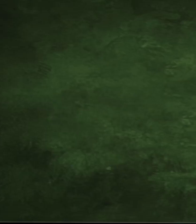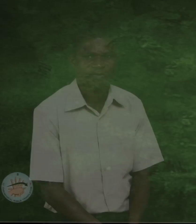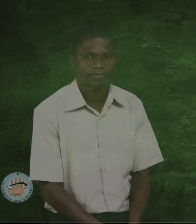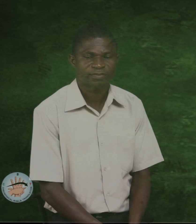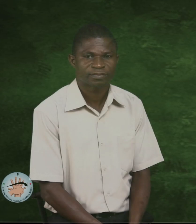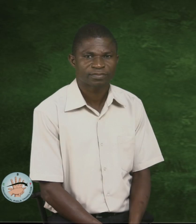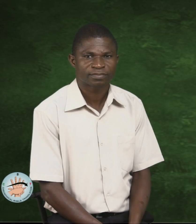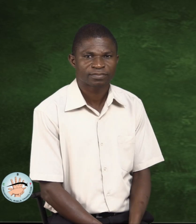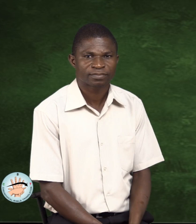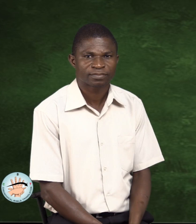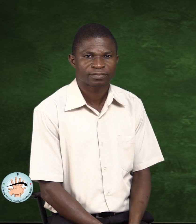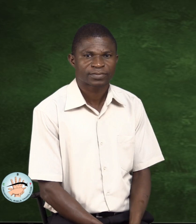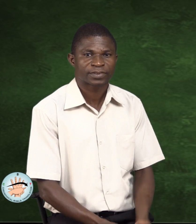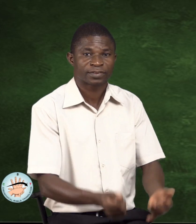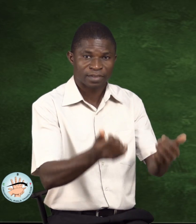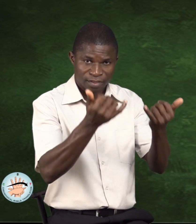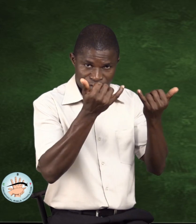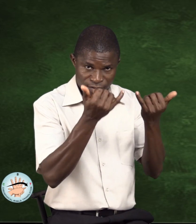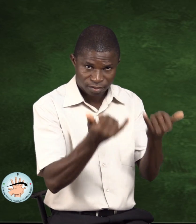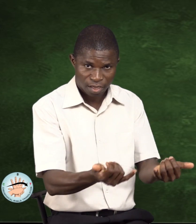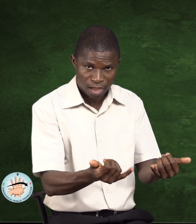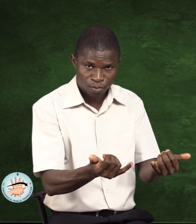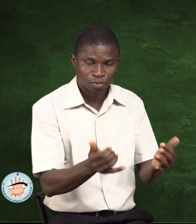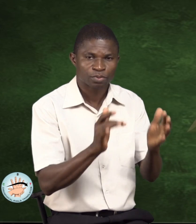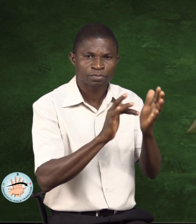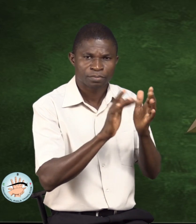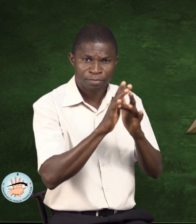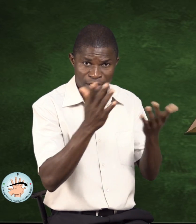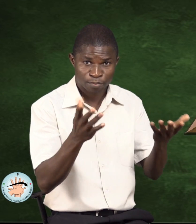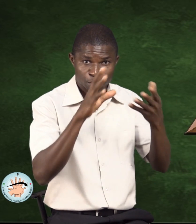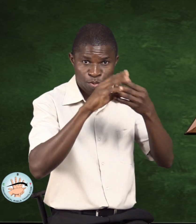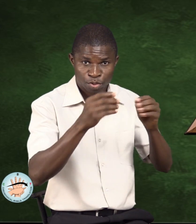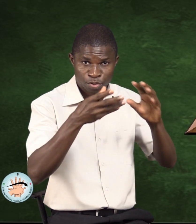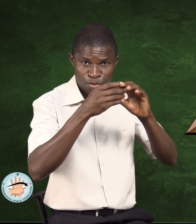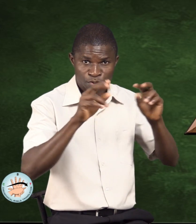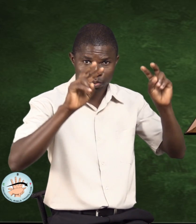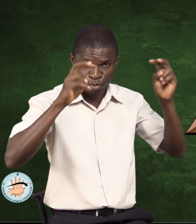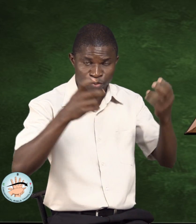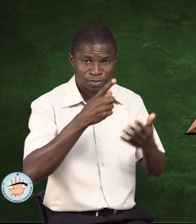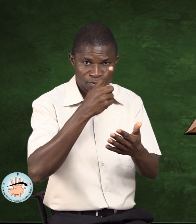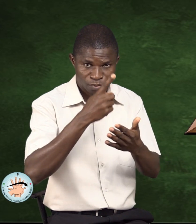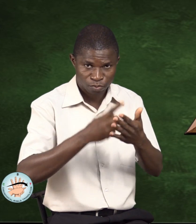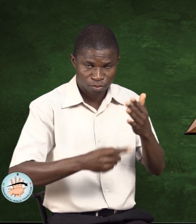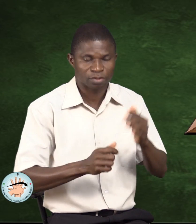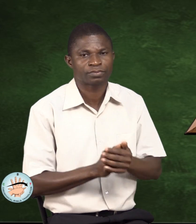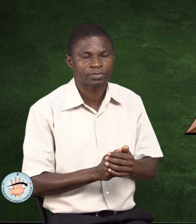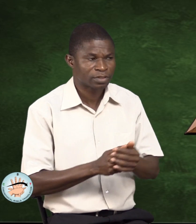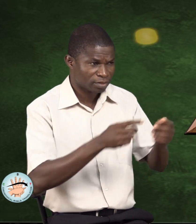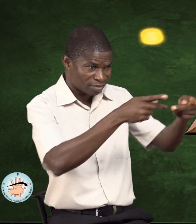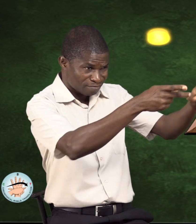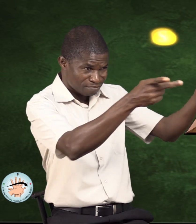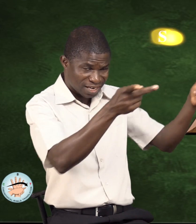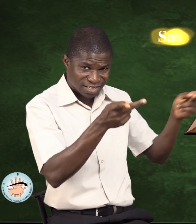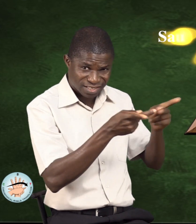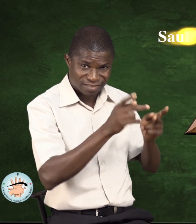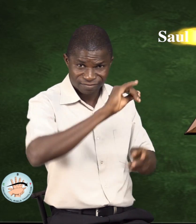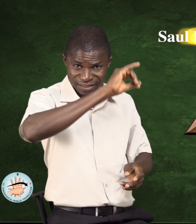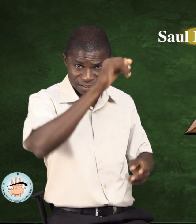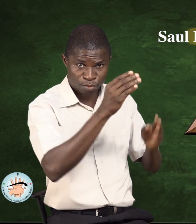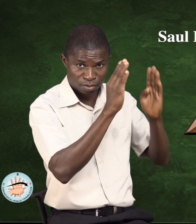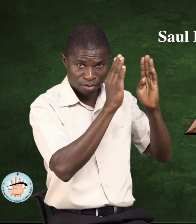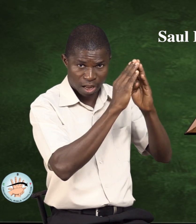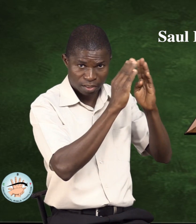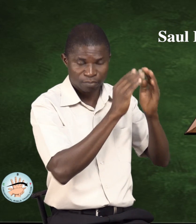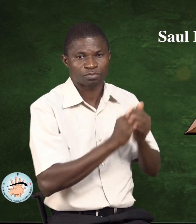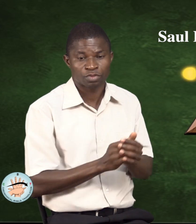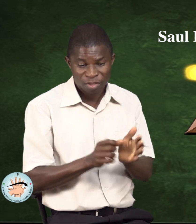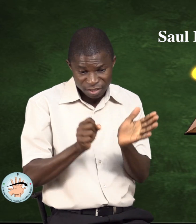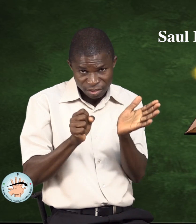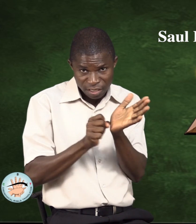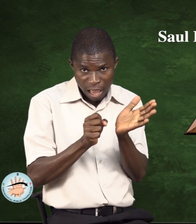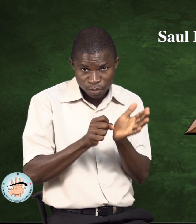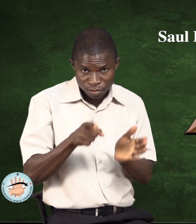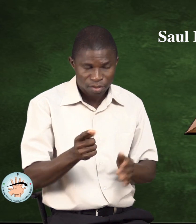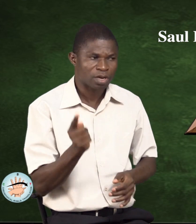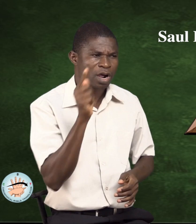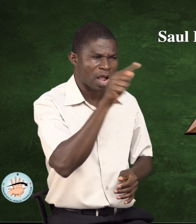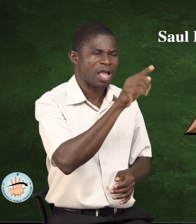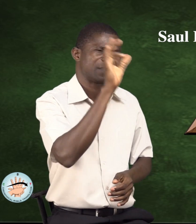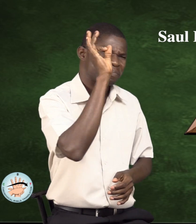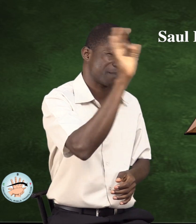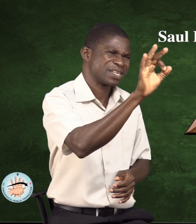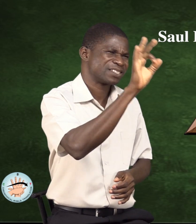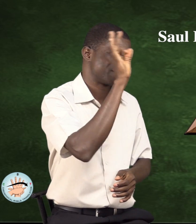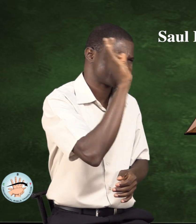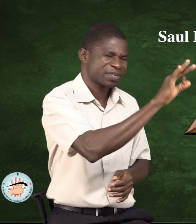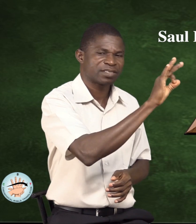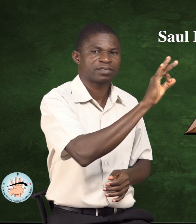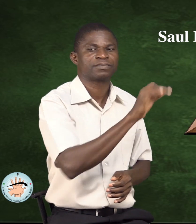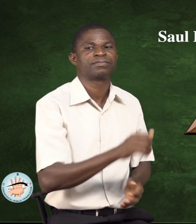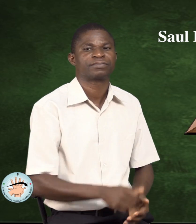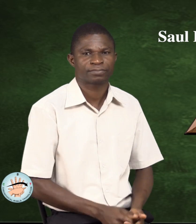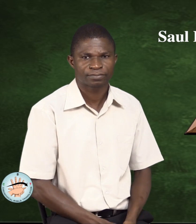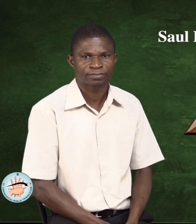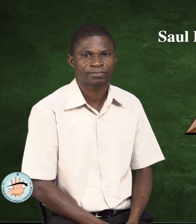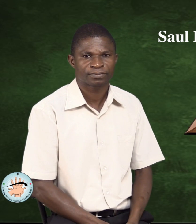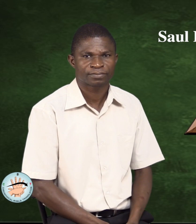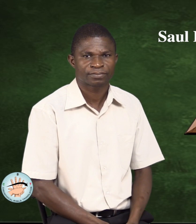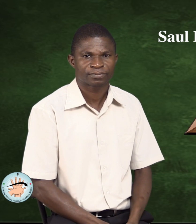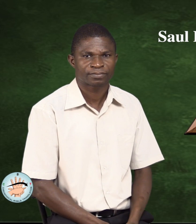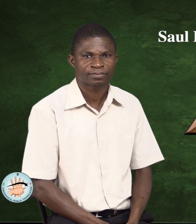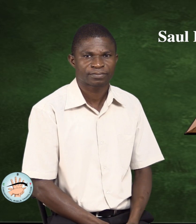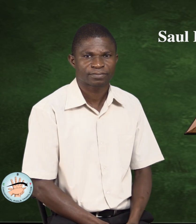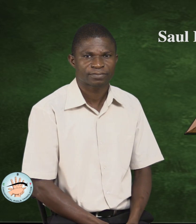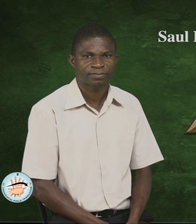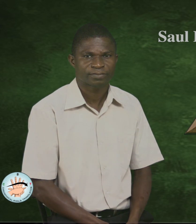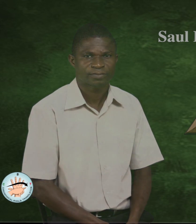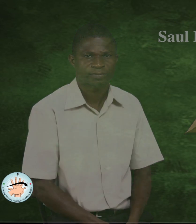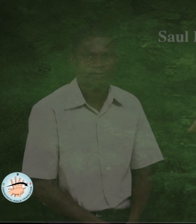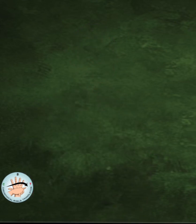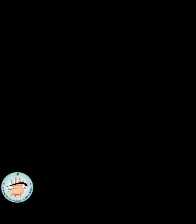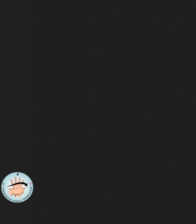Paul preaches in Jerusalem